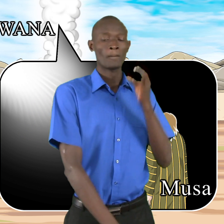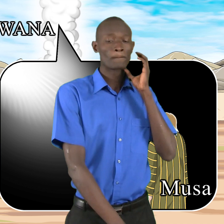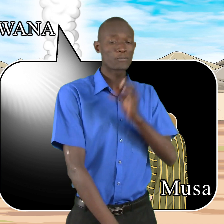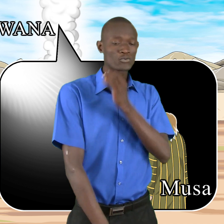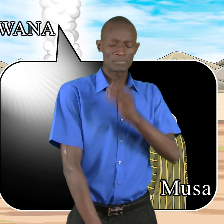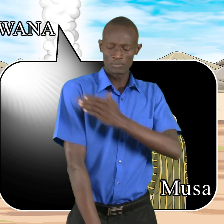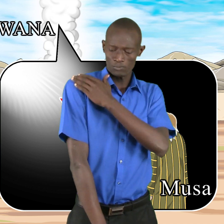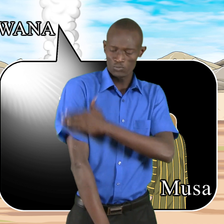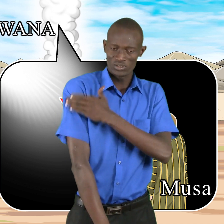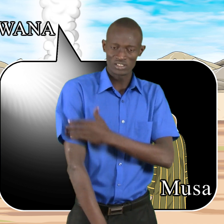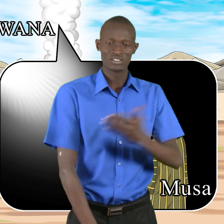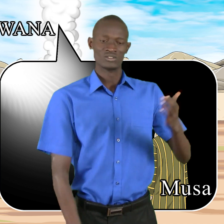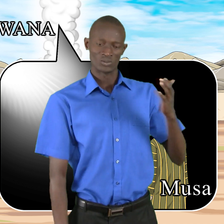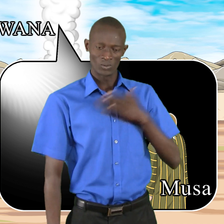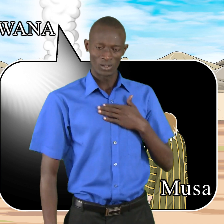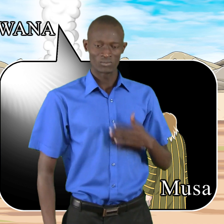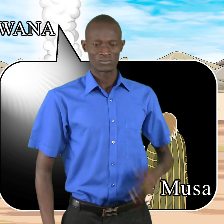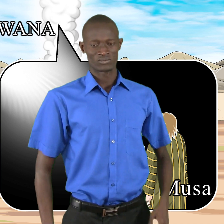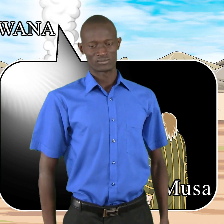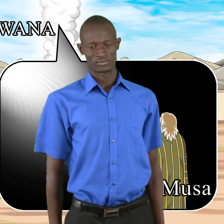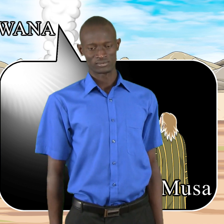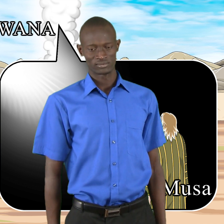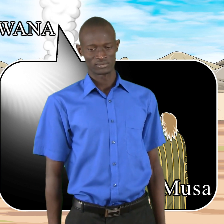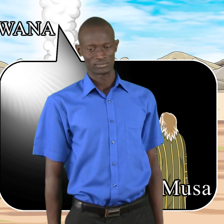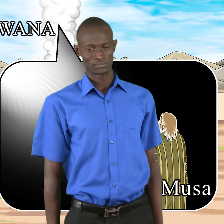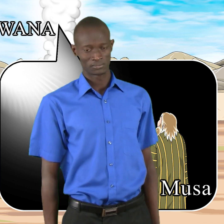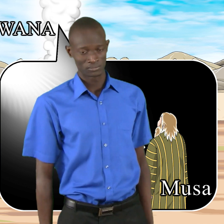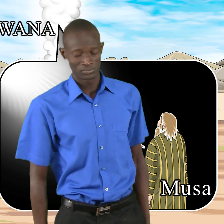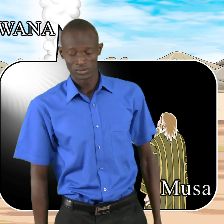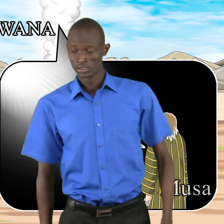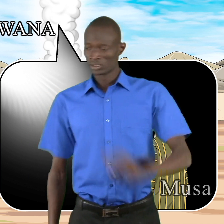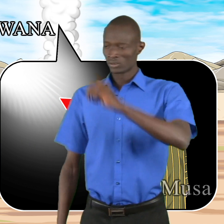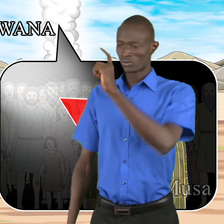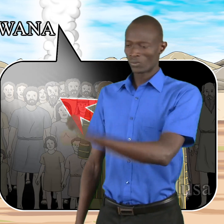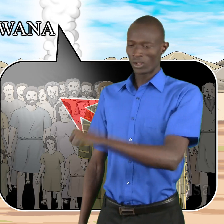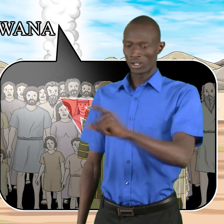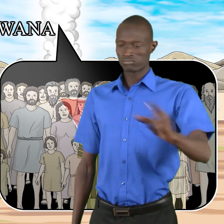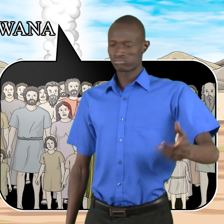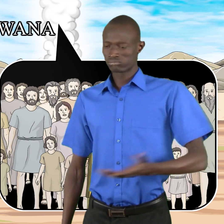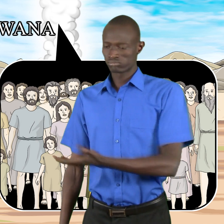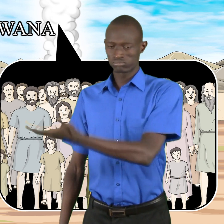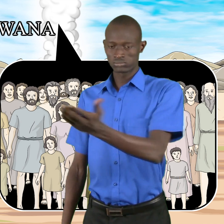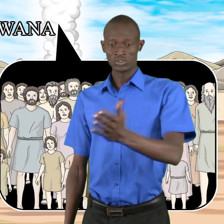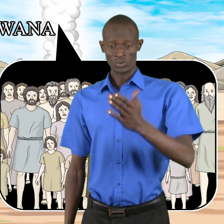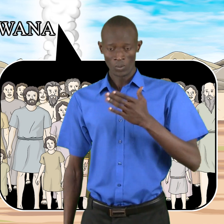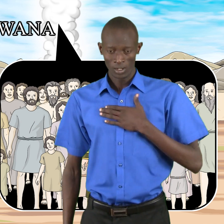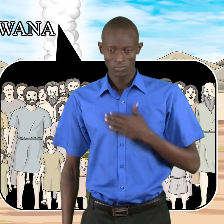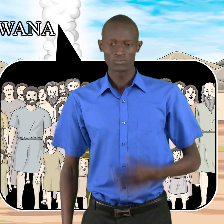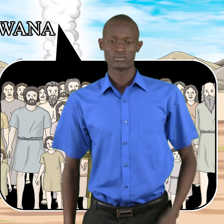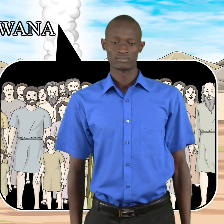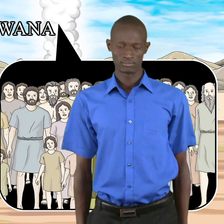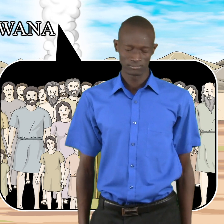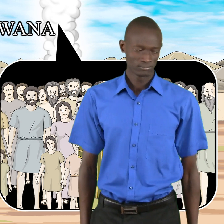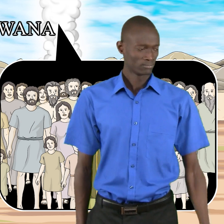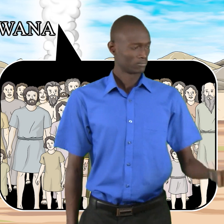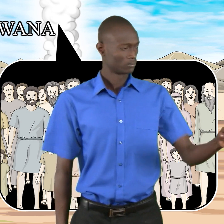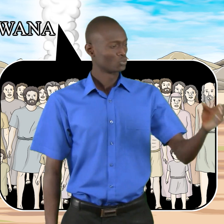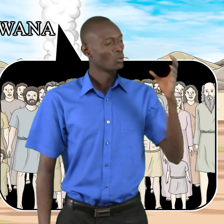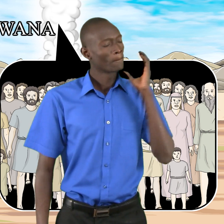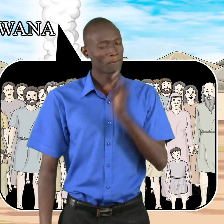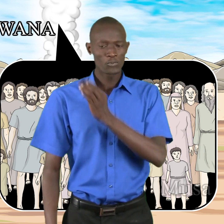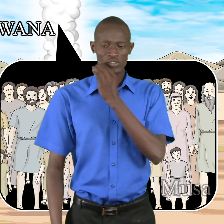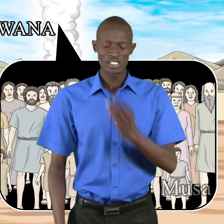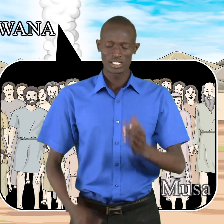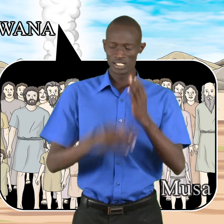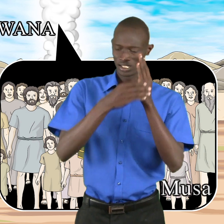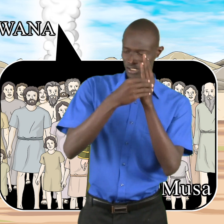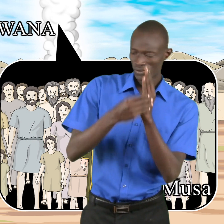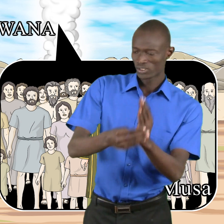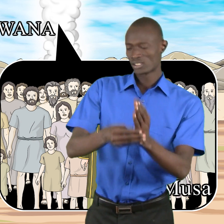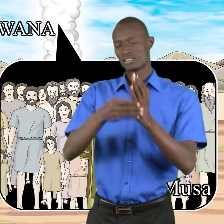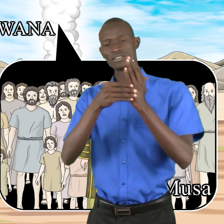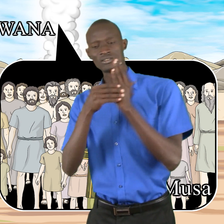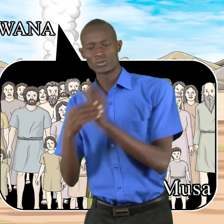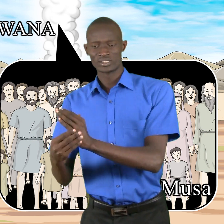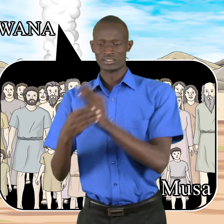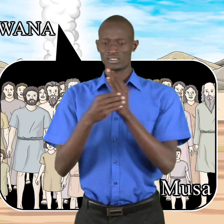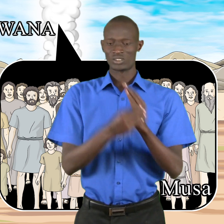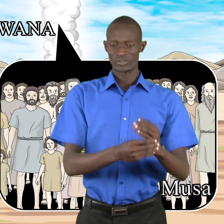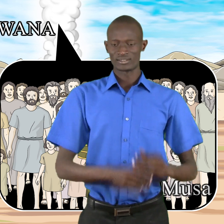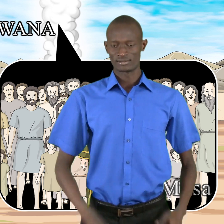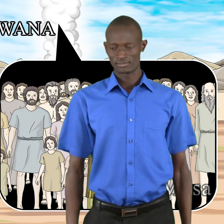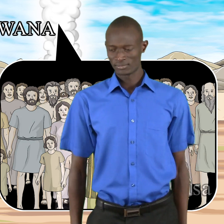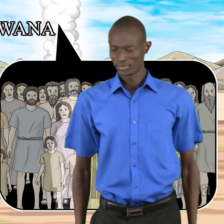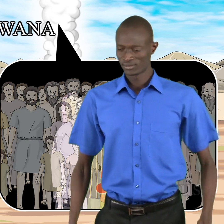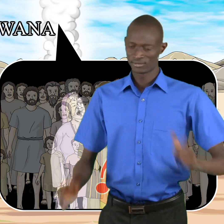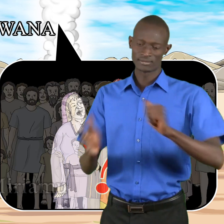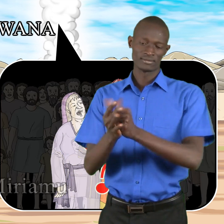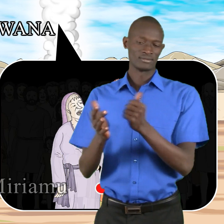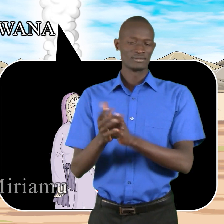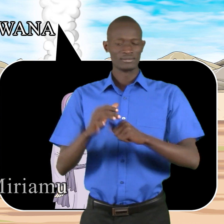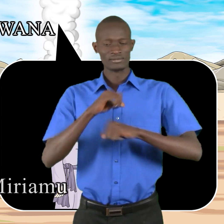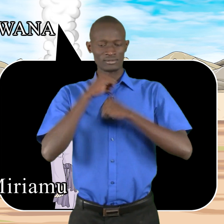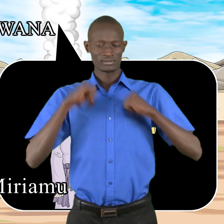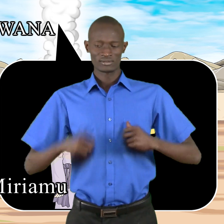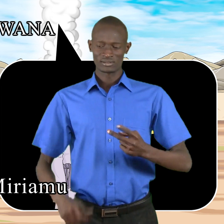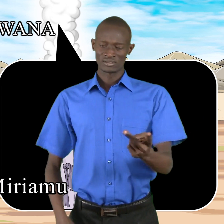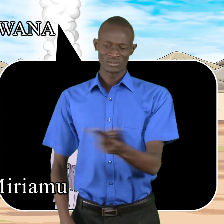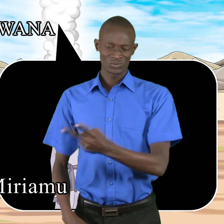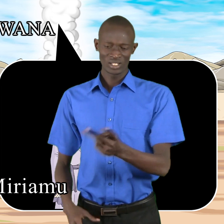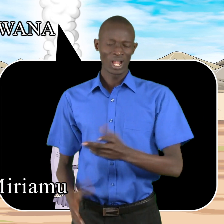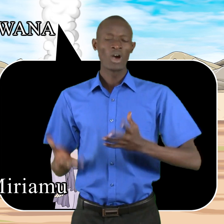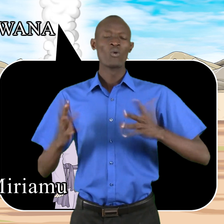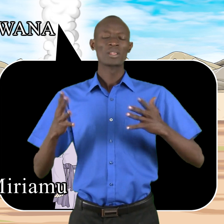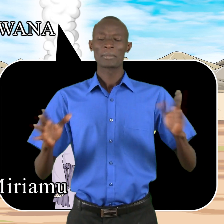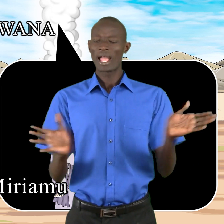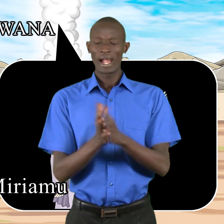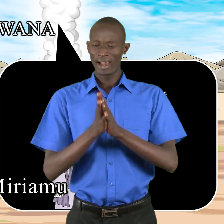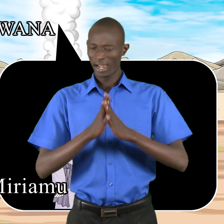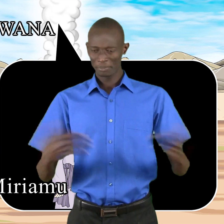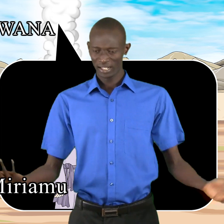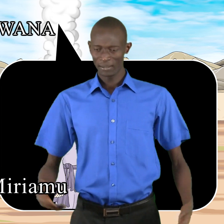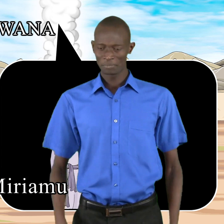he sees the form of the LORD.